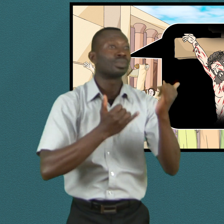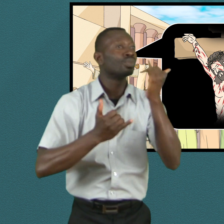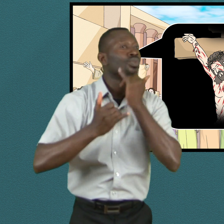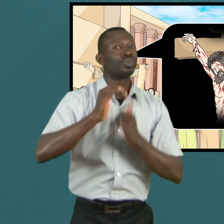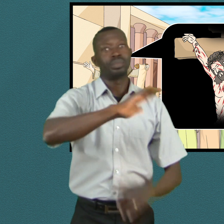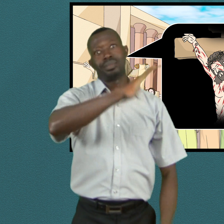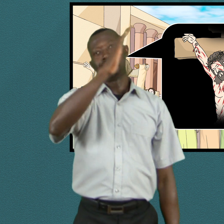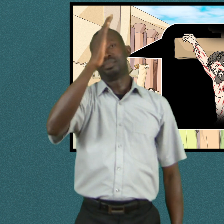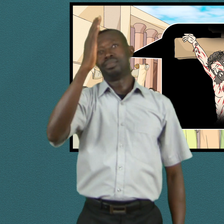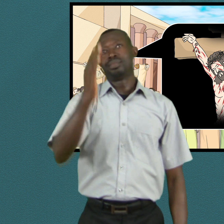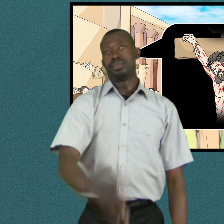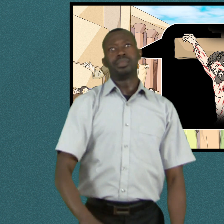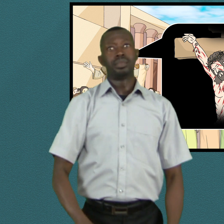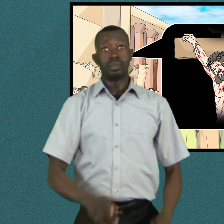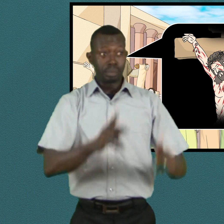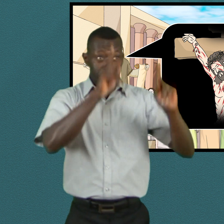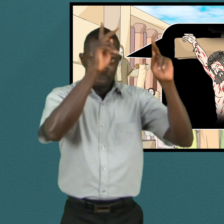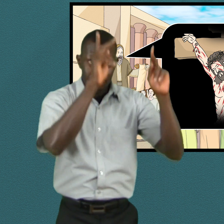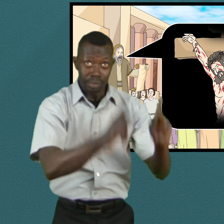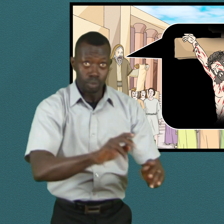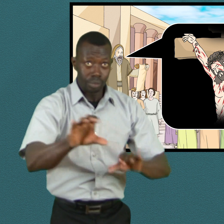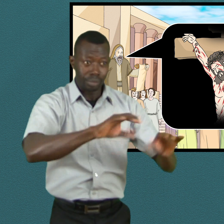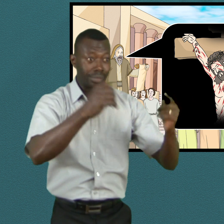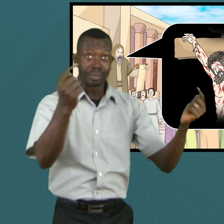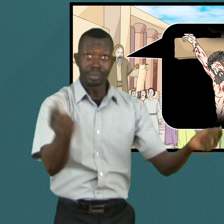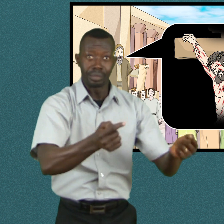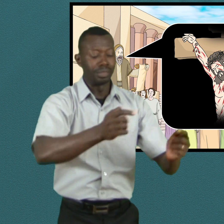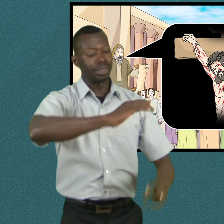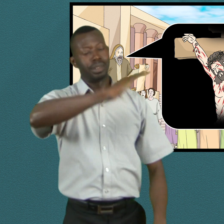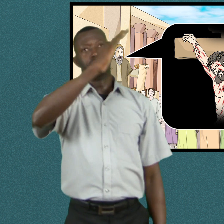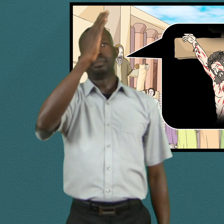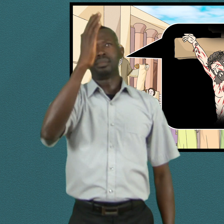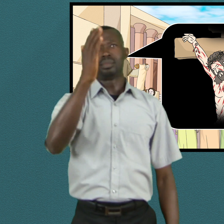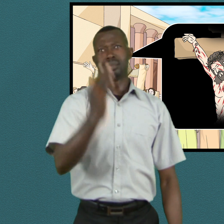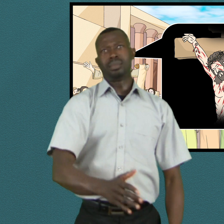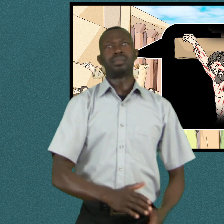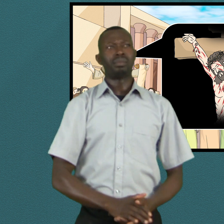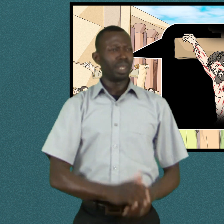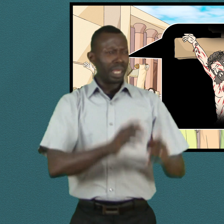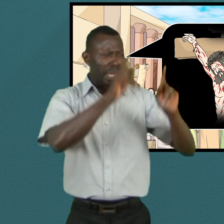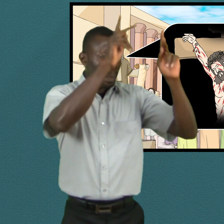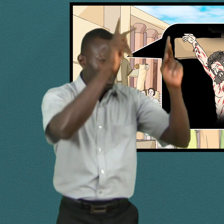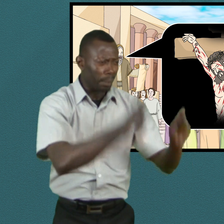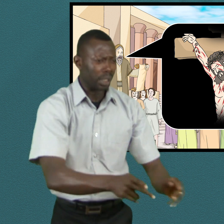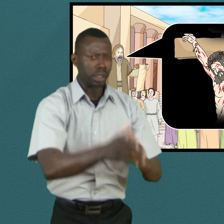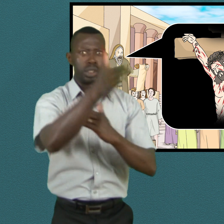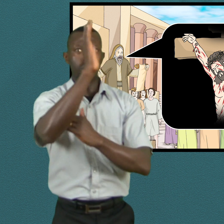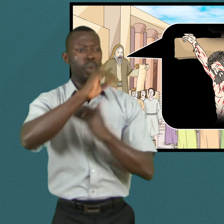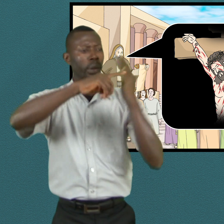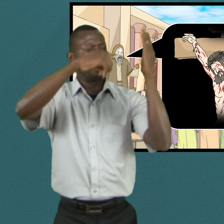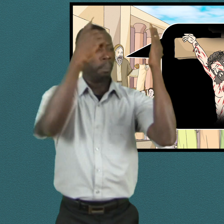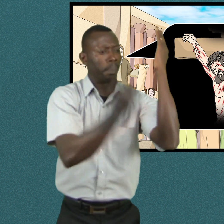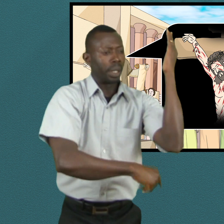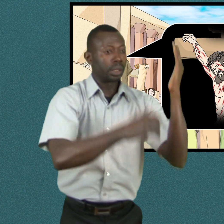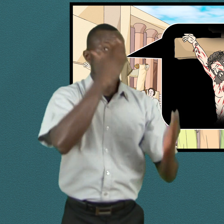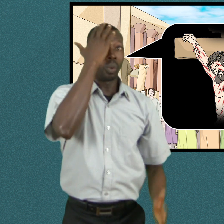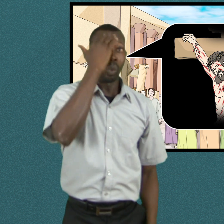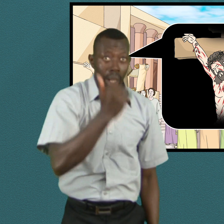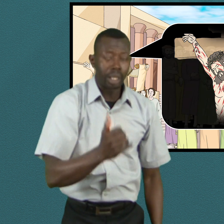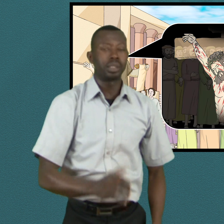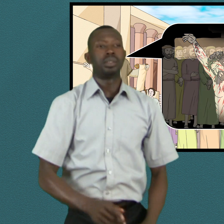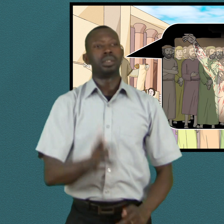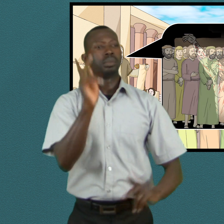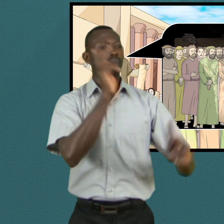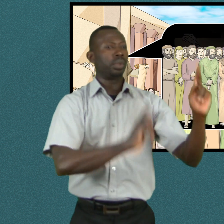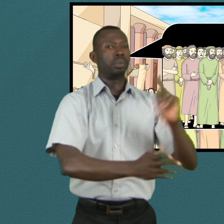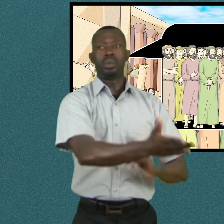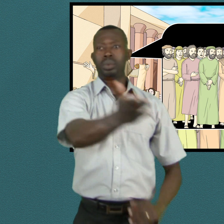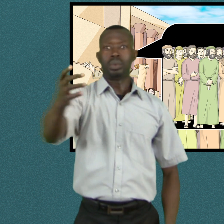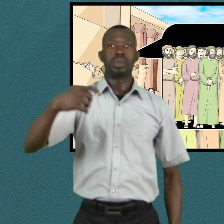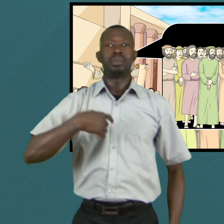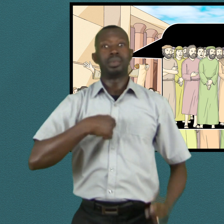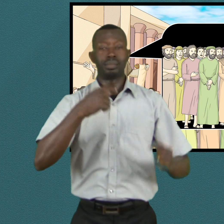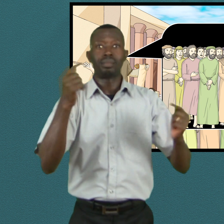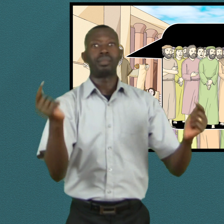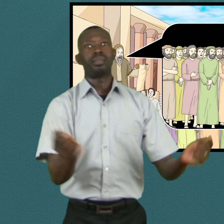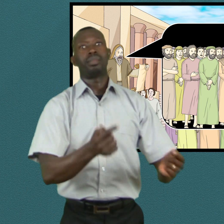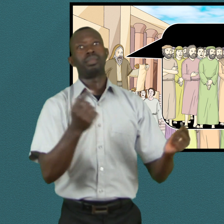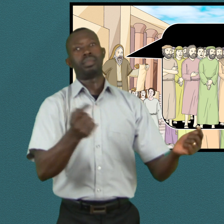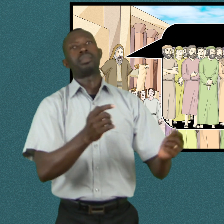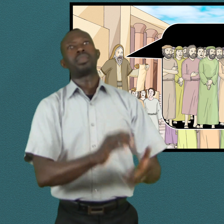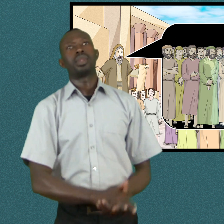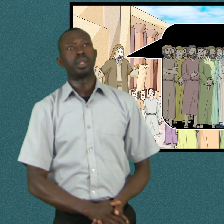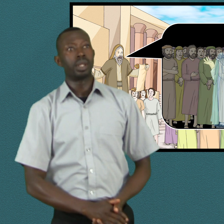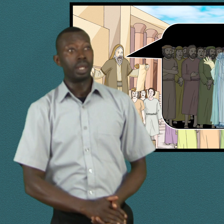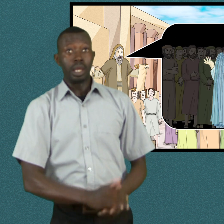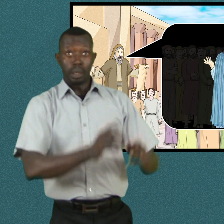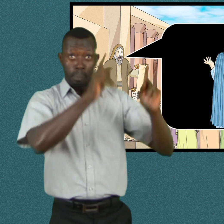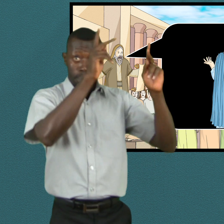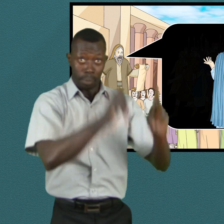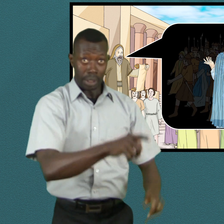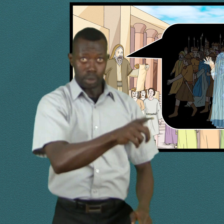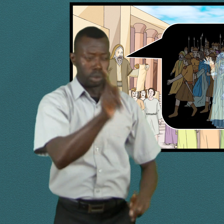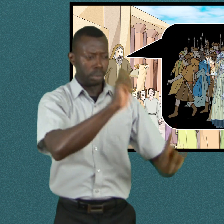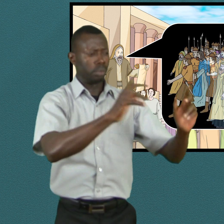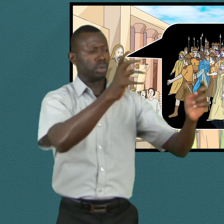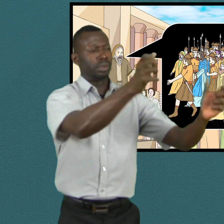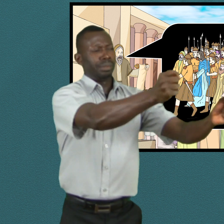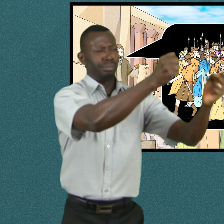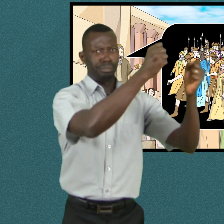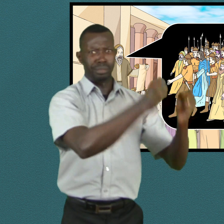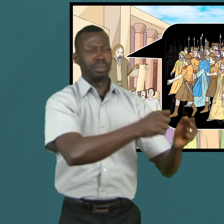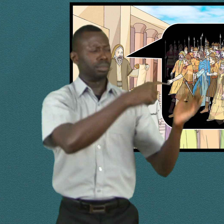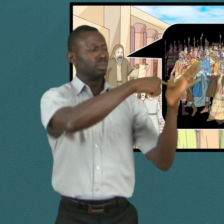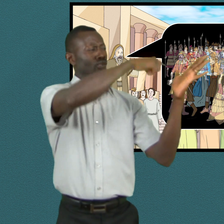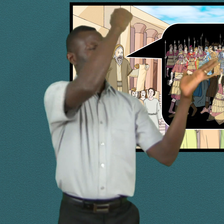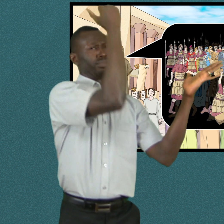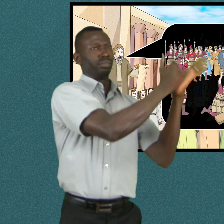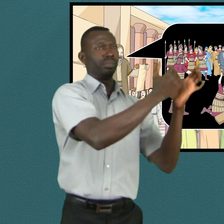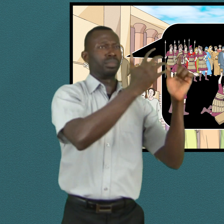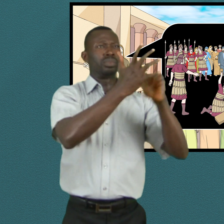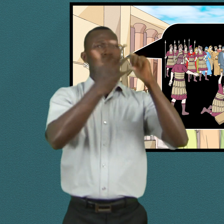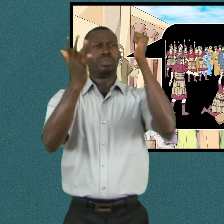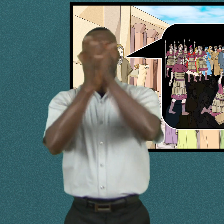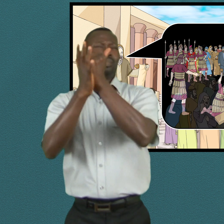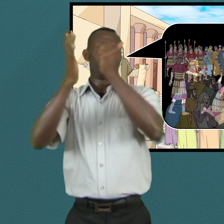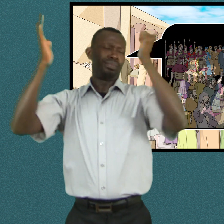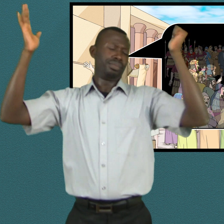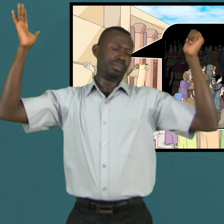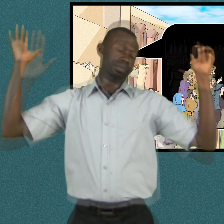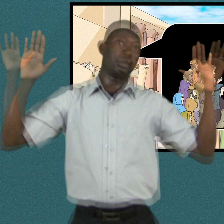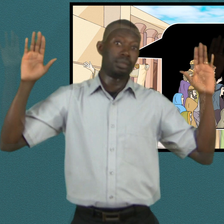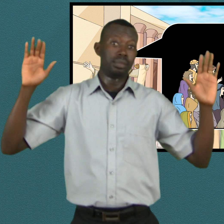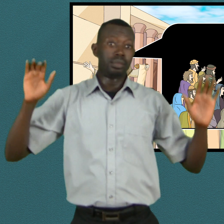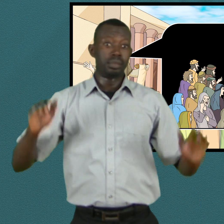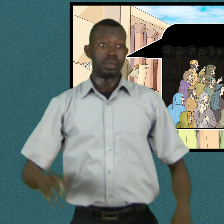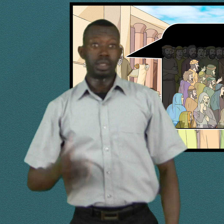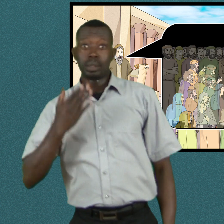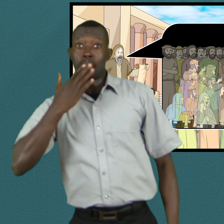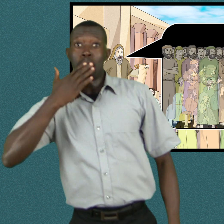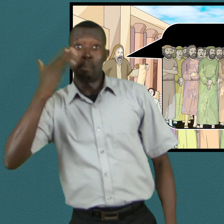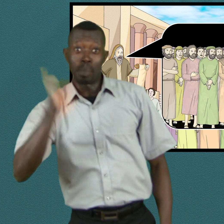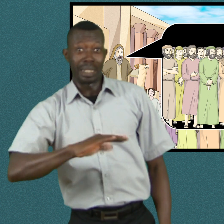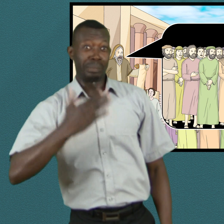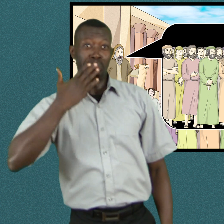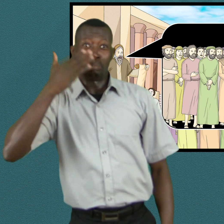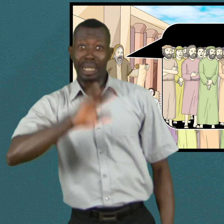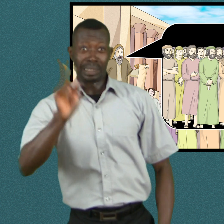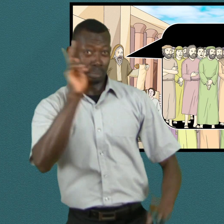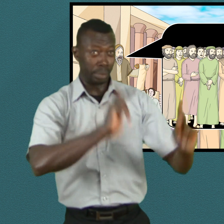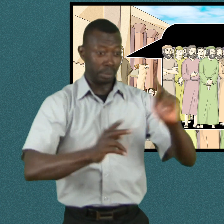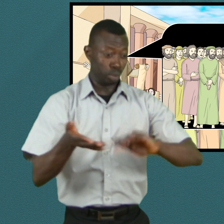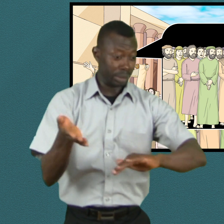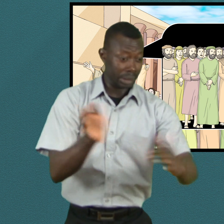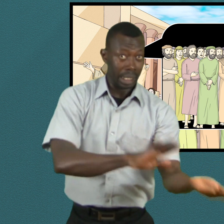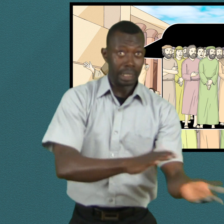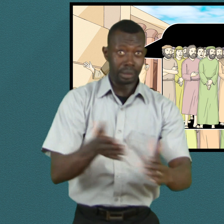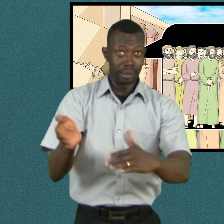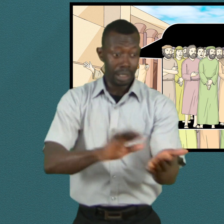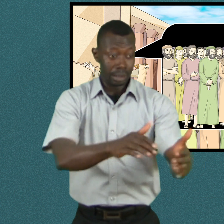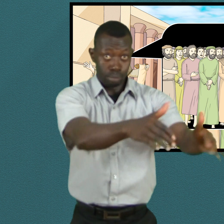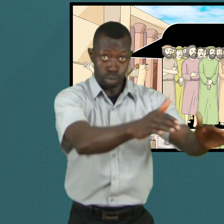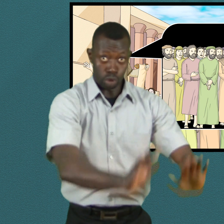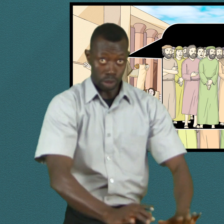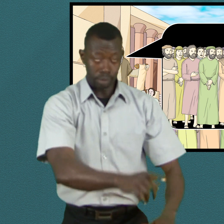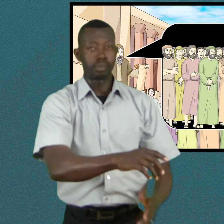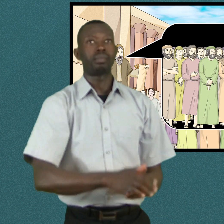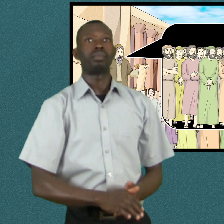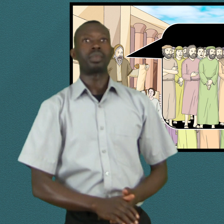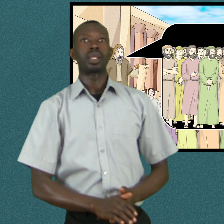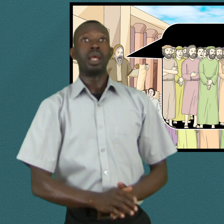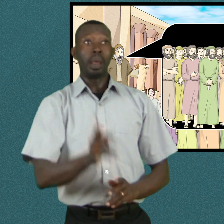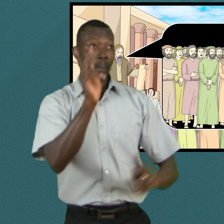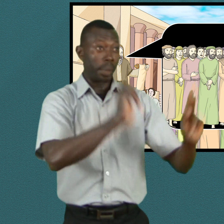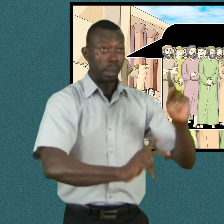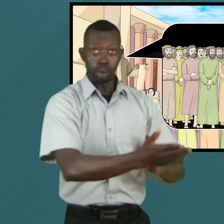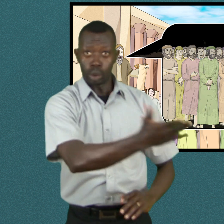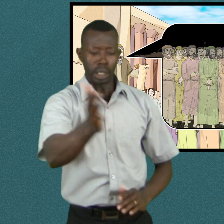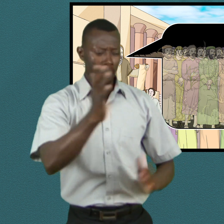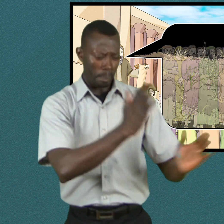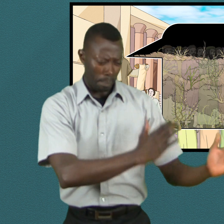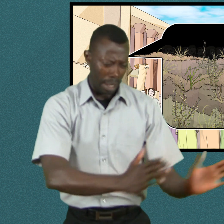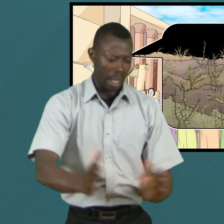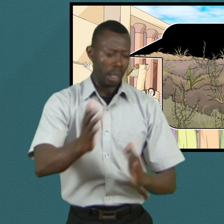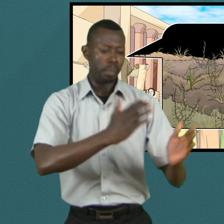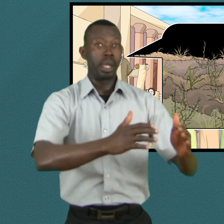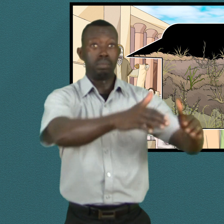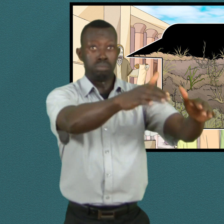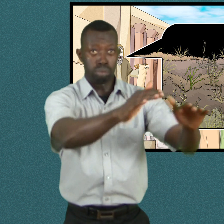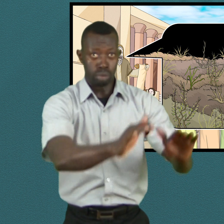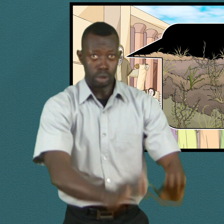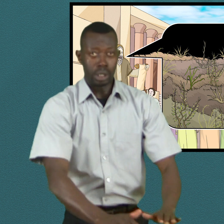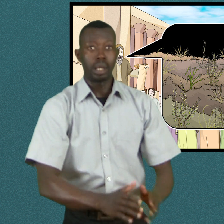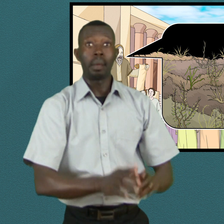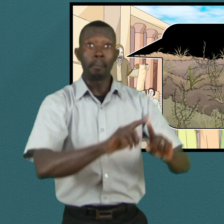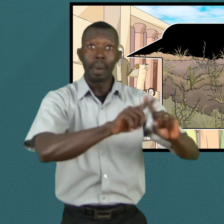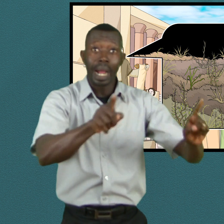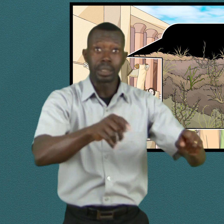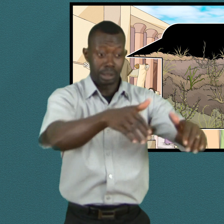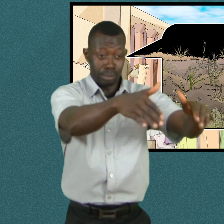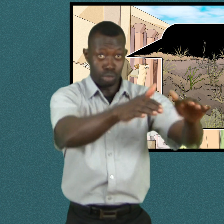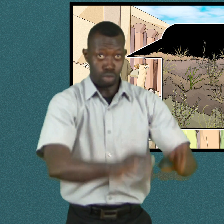He was stricken for the transgression of My people.